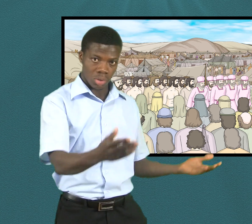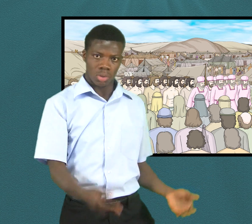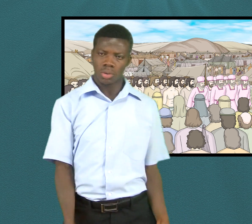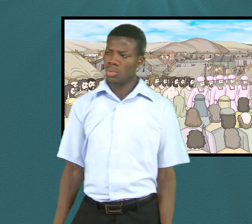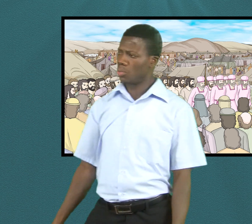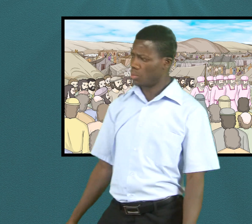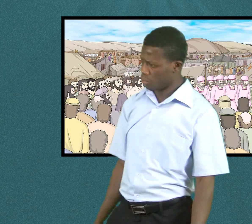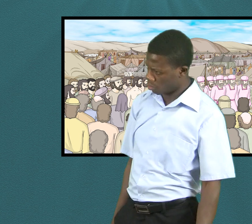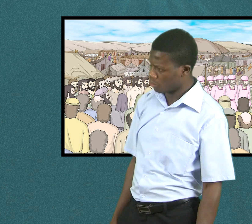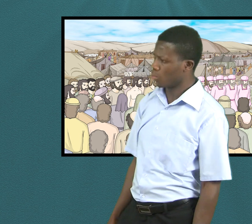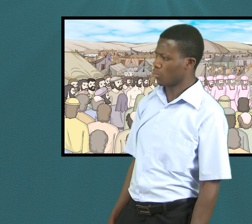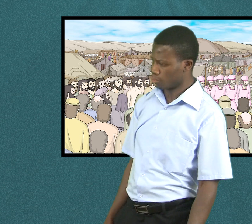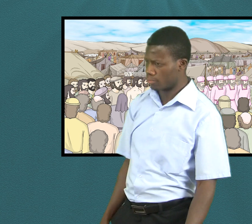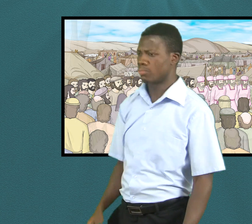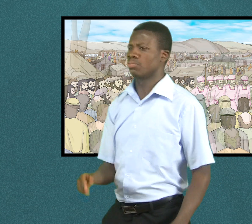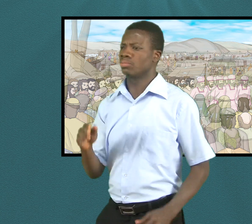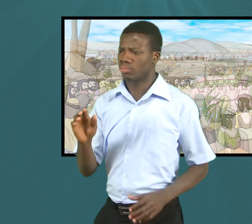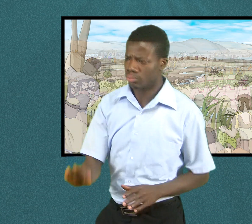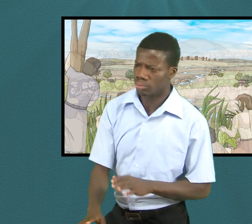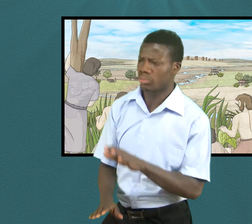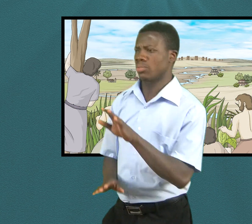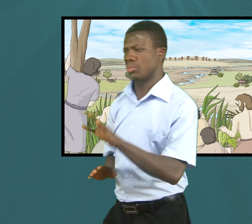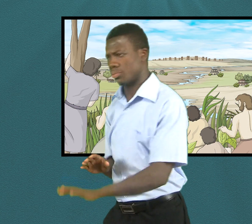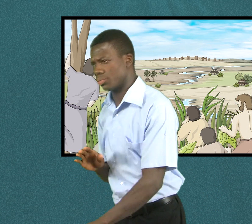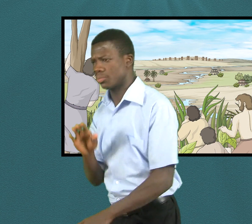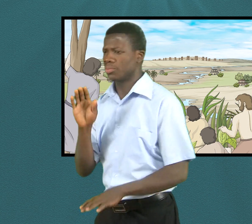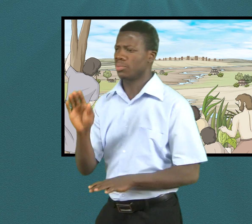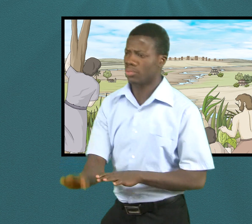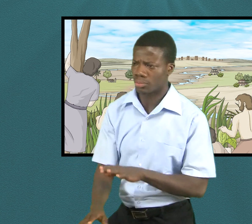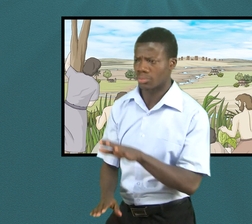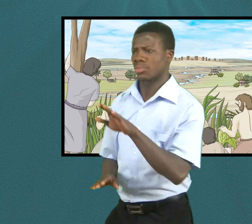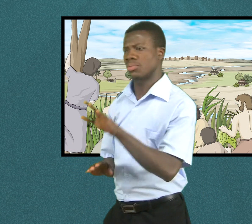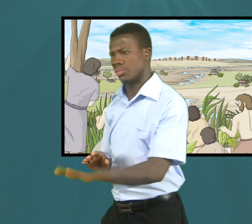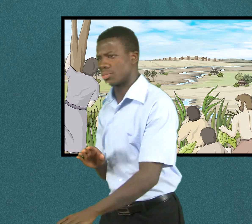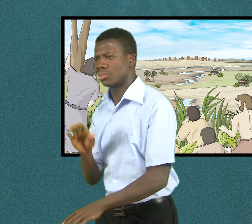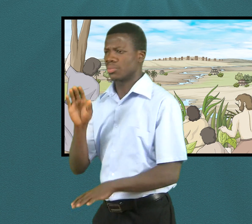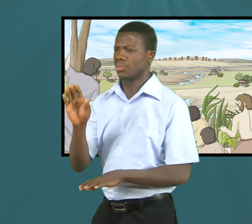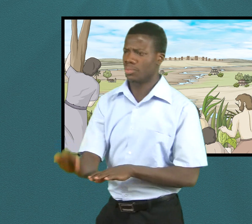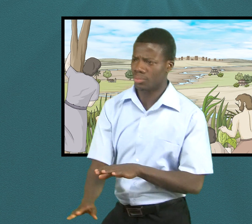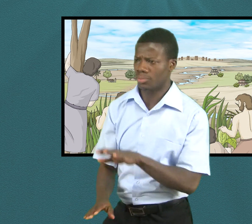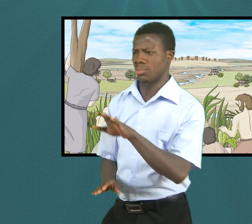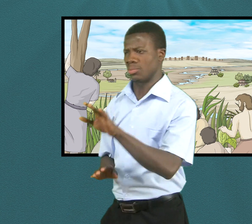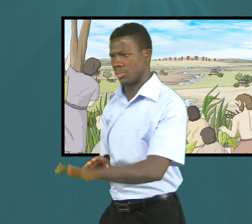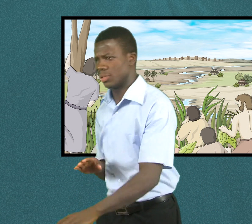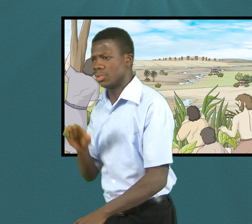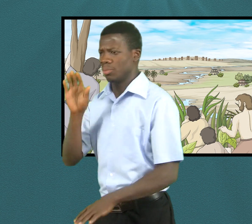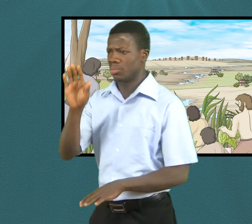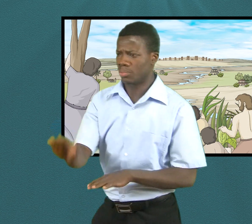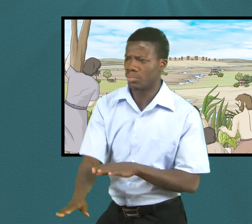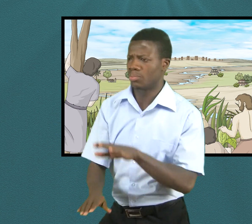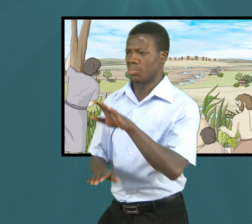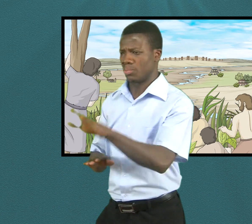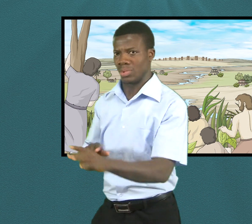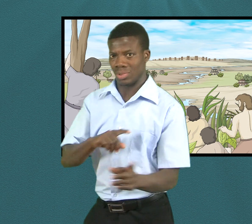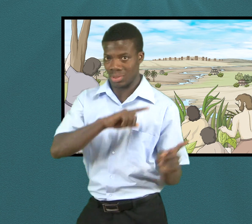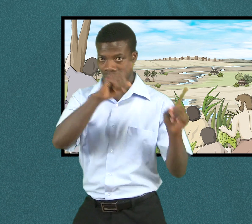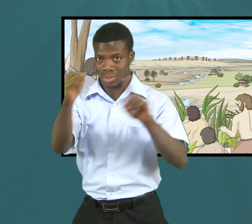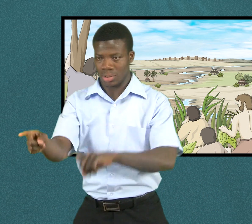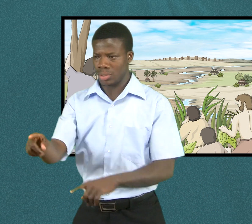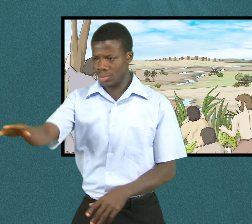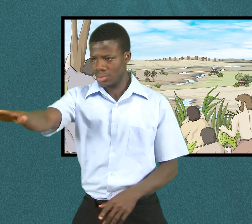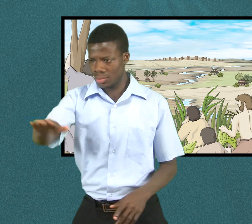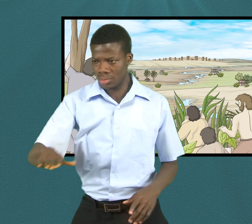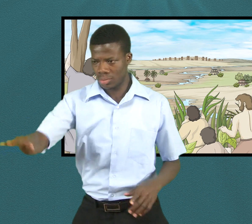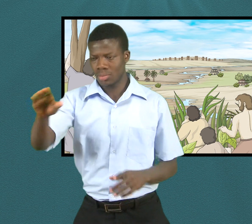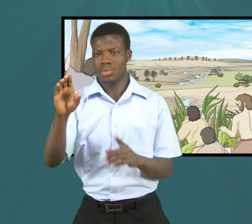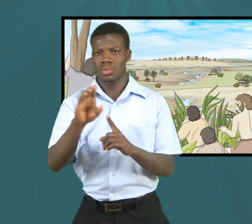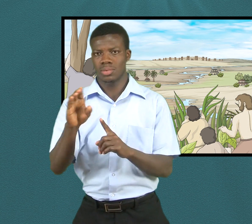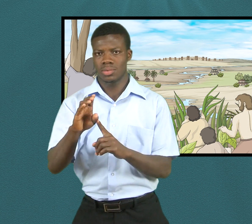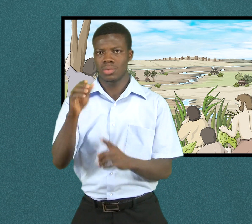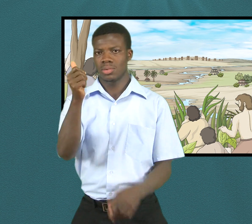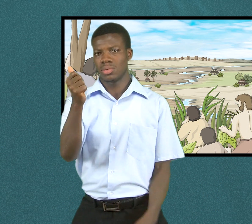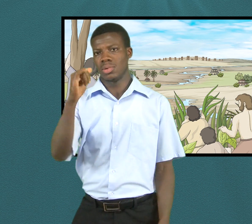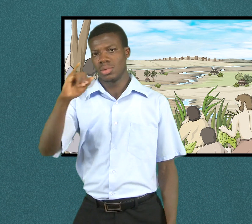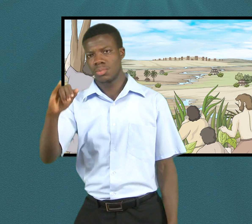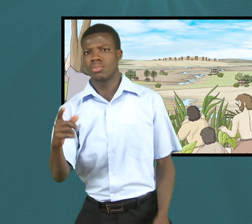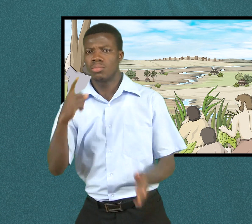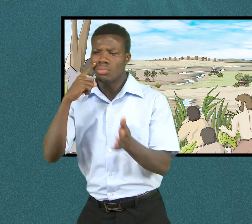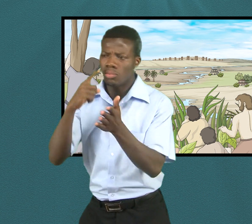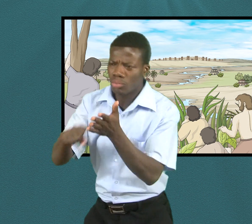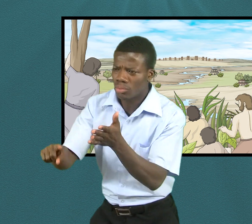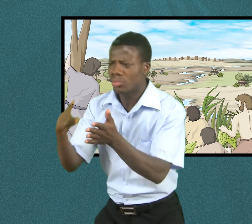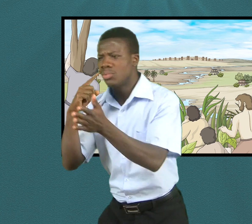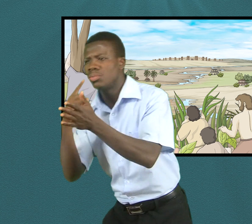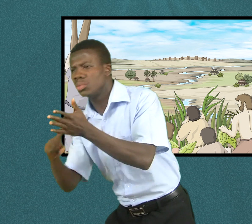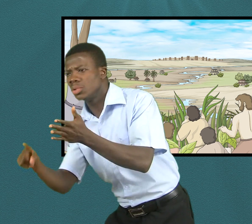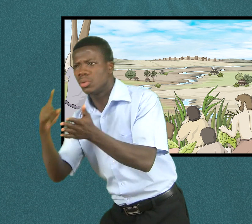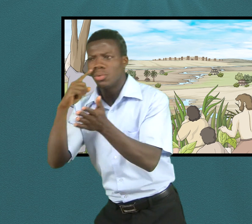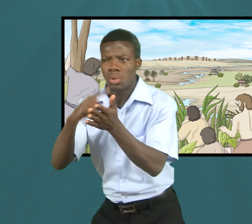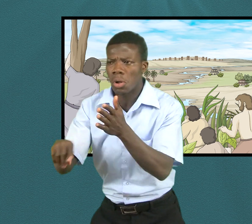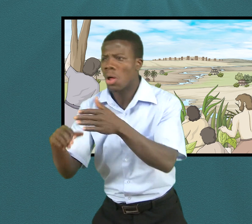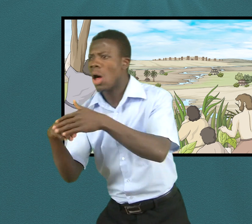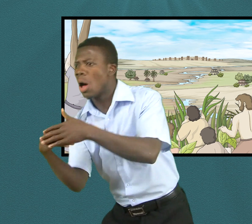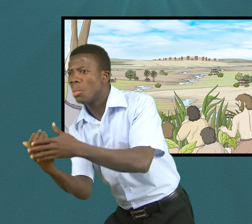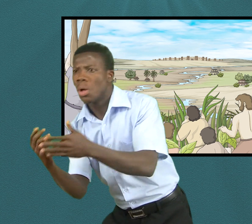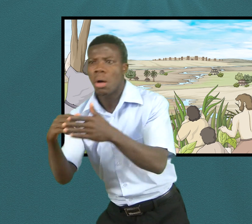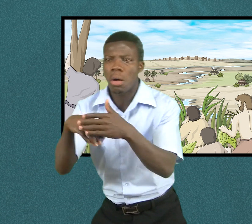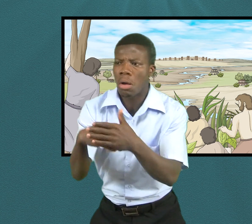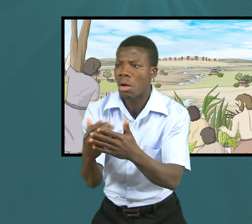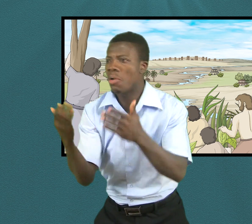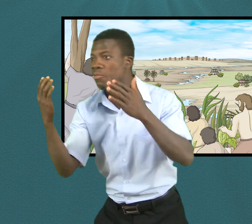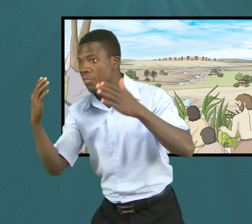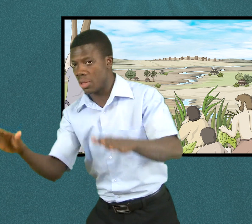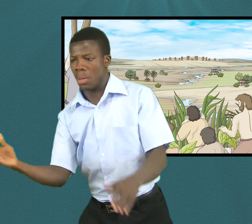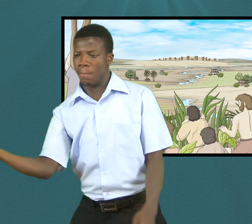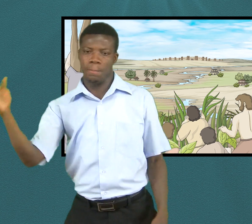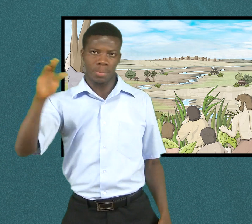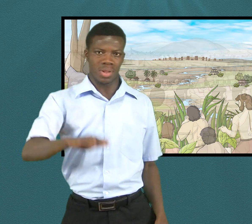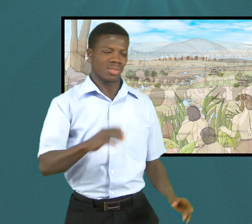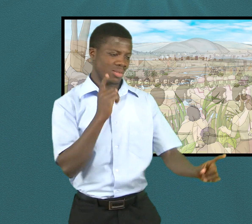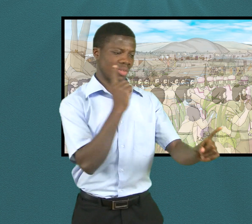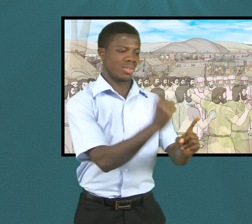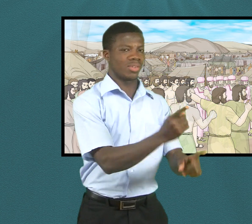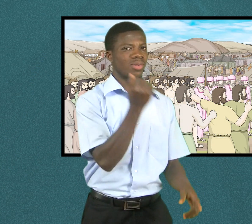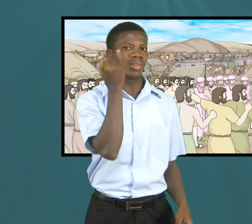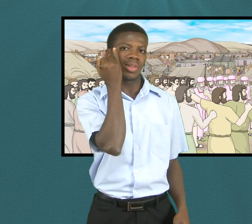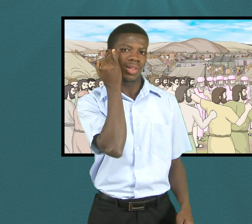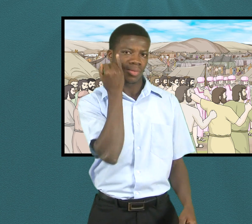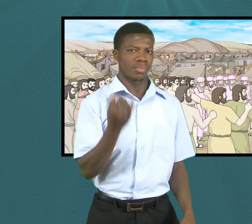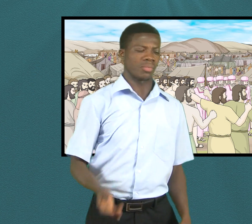So the men went up and spied out Ai.